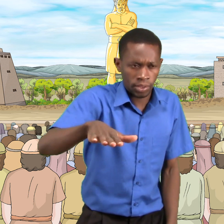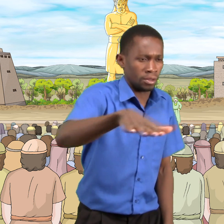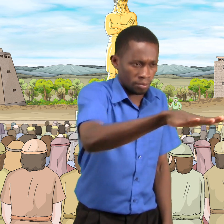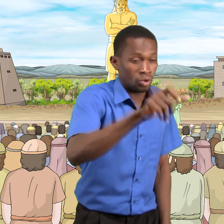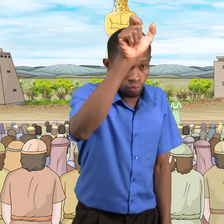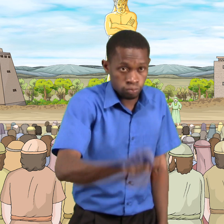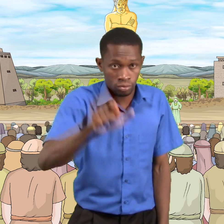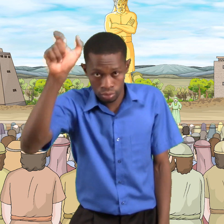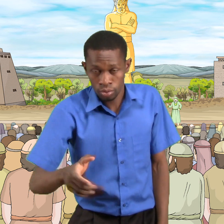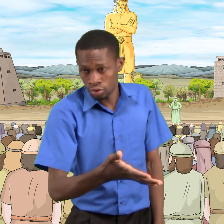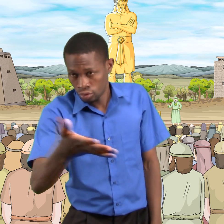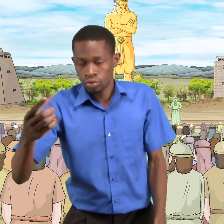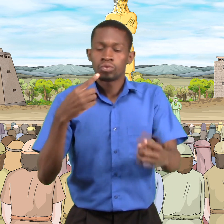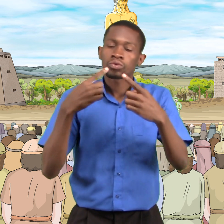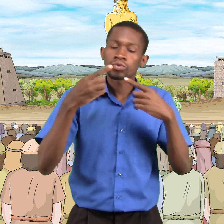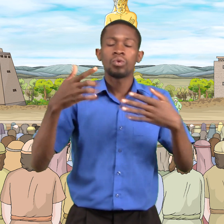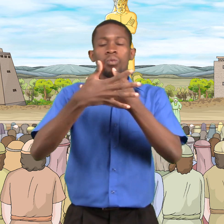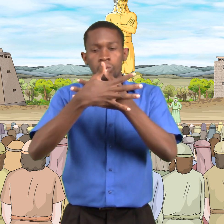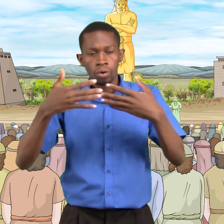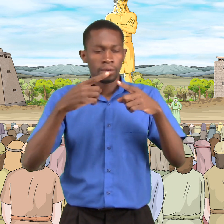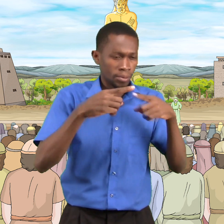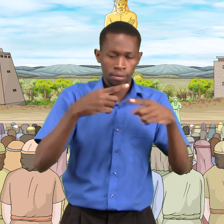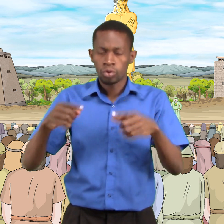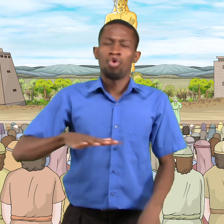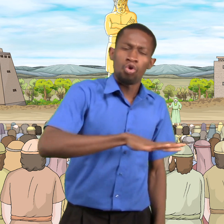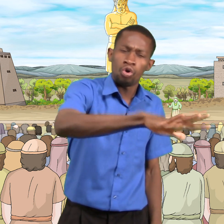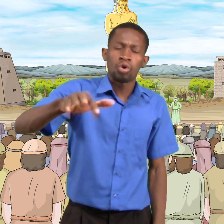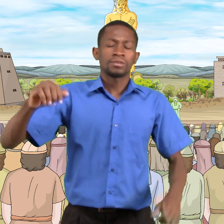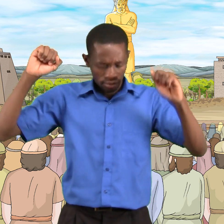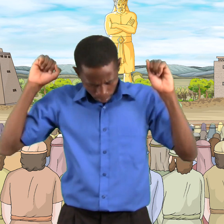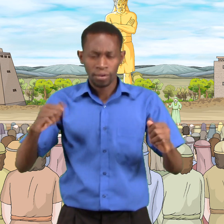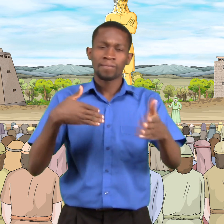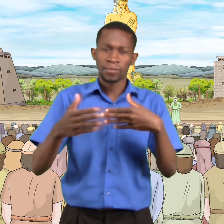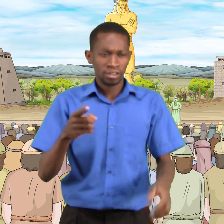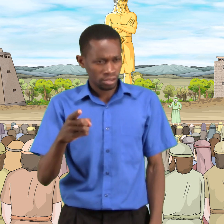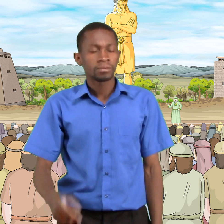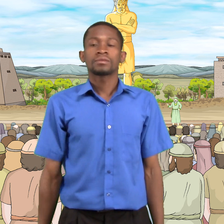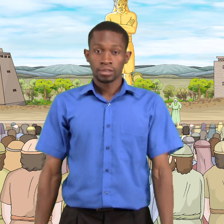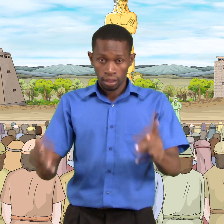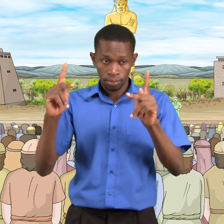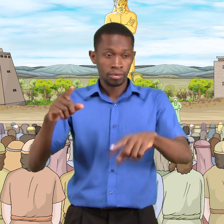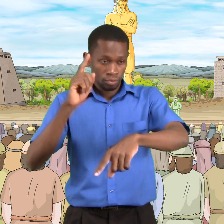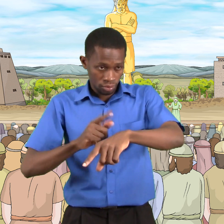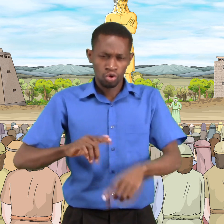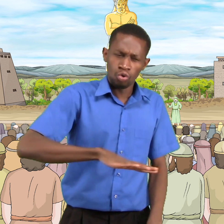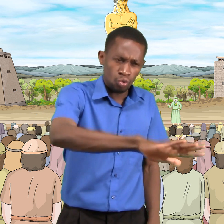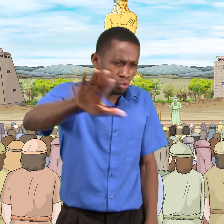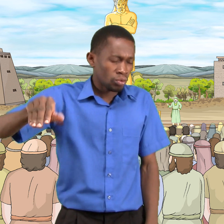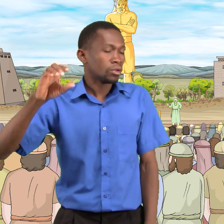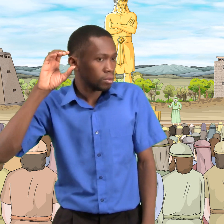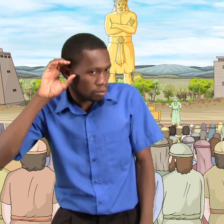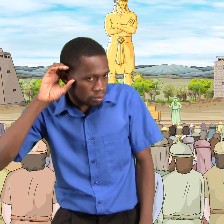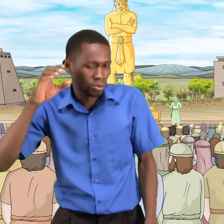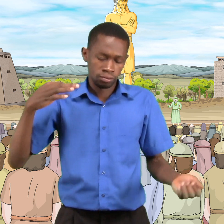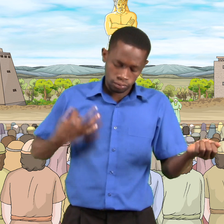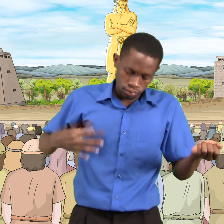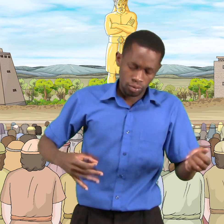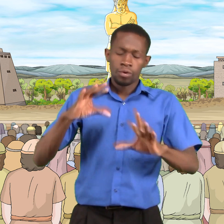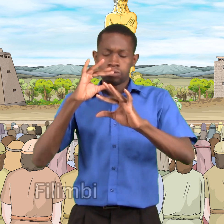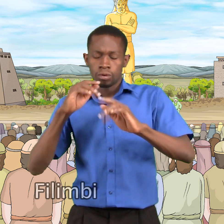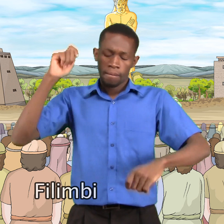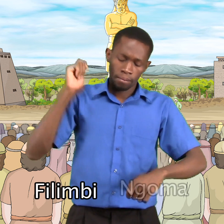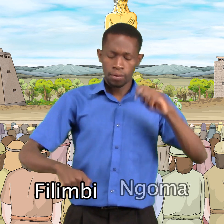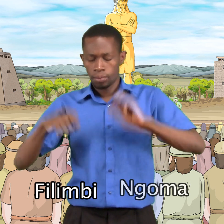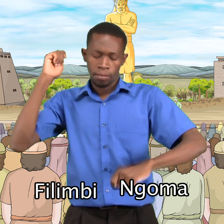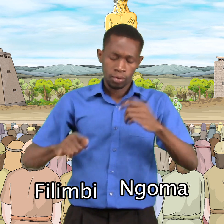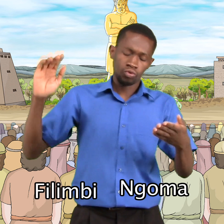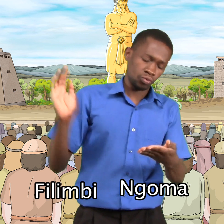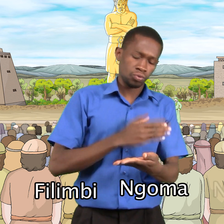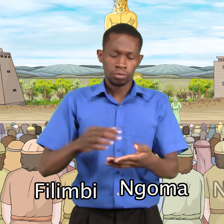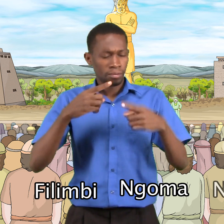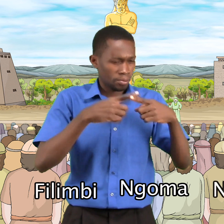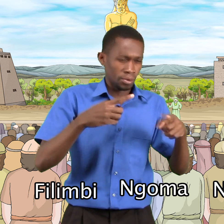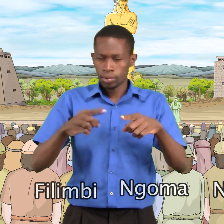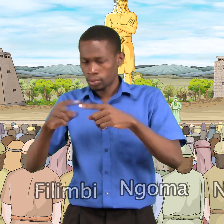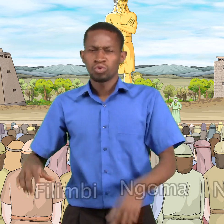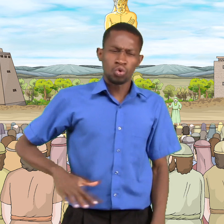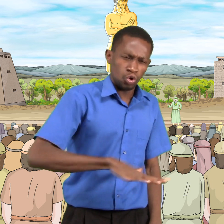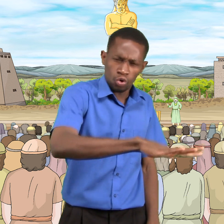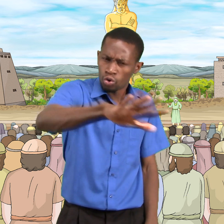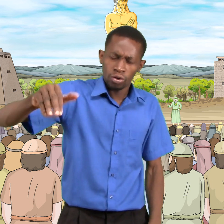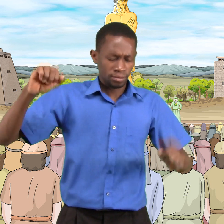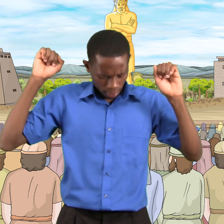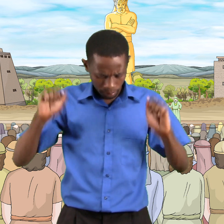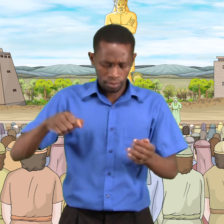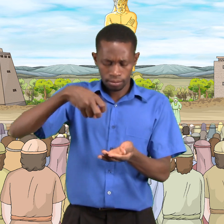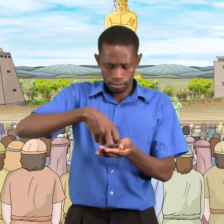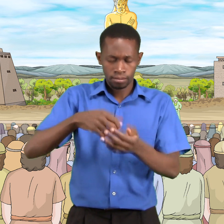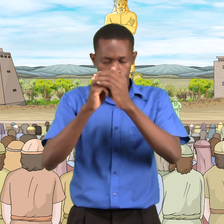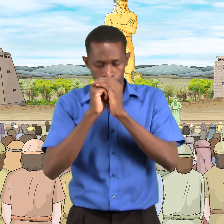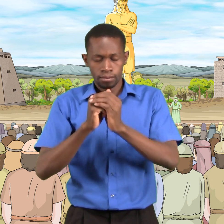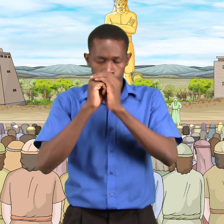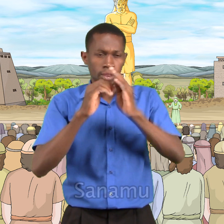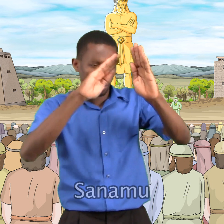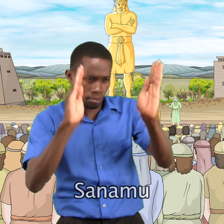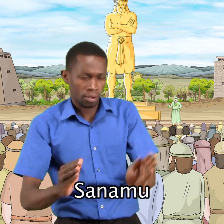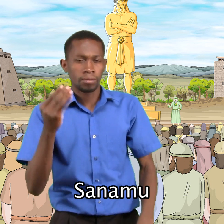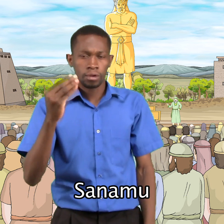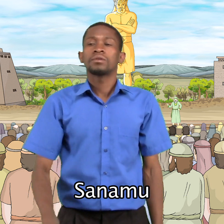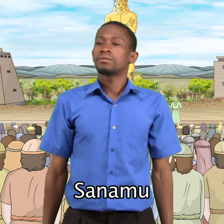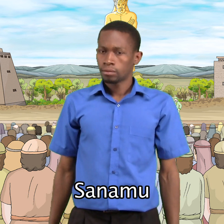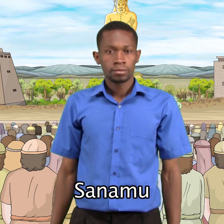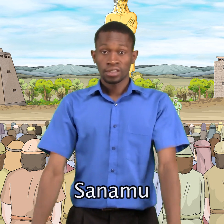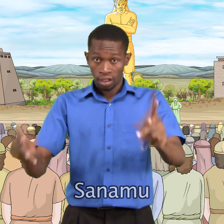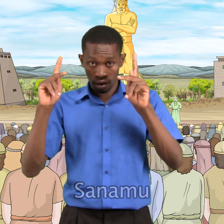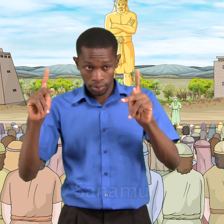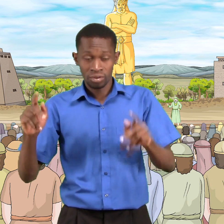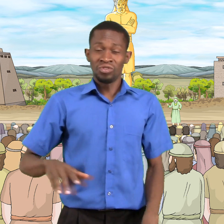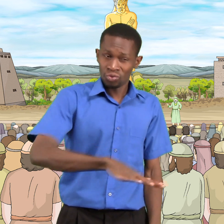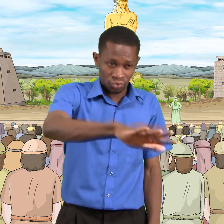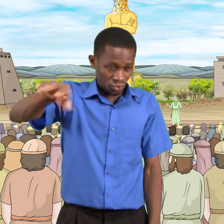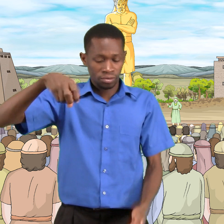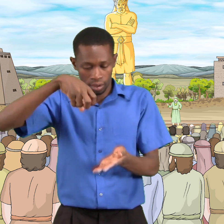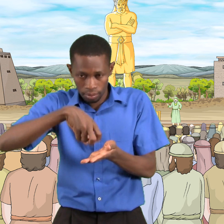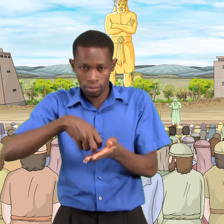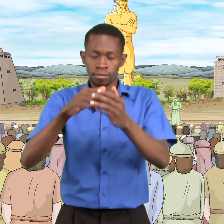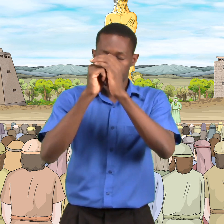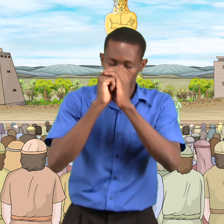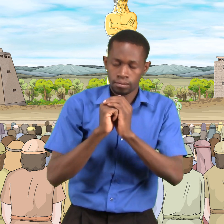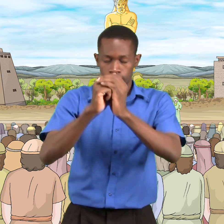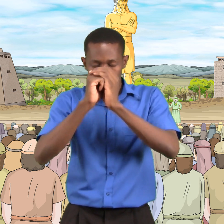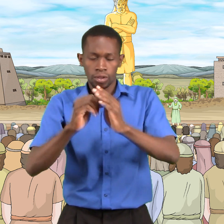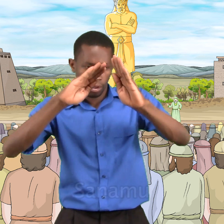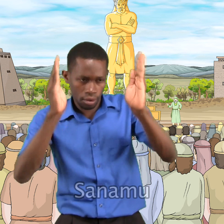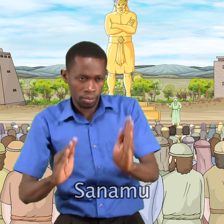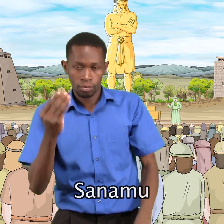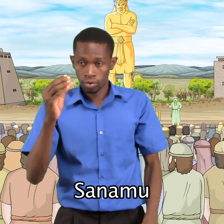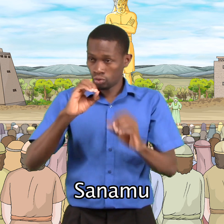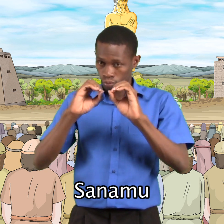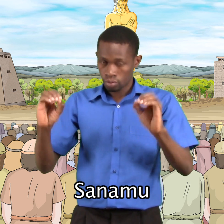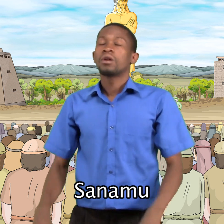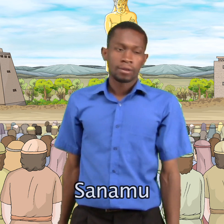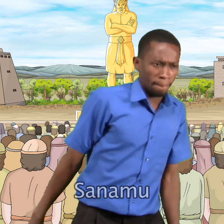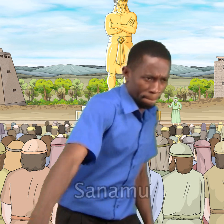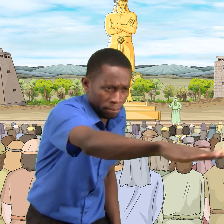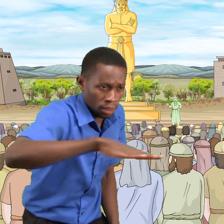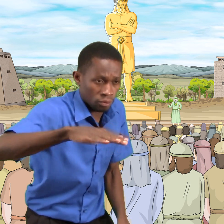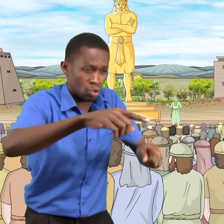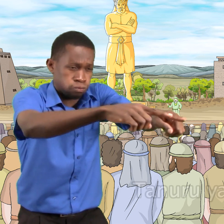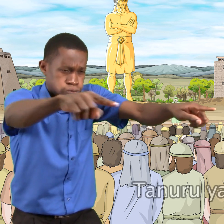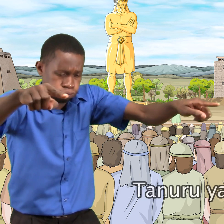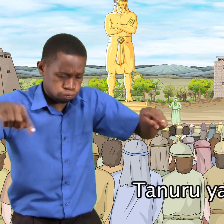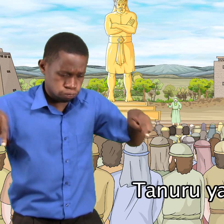Then the herald loudly proclaimed, “O people of every nation and language, this is what you are commanded: As soon as you hear the sound of the horn, flute, zither, lyre, harp, pipes, and all kinds of music, you must fall down and worship the golden statue that King Nebuchadnezzar has set up.